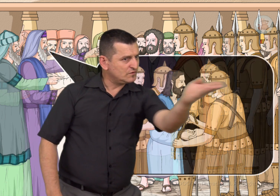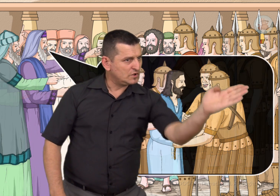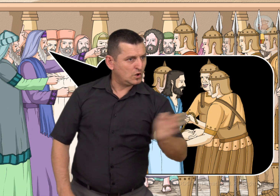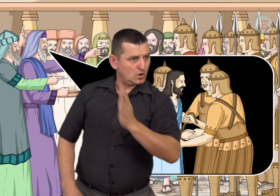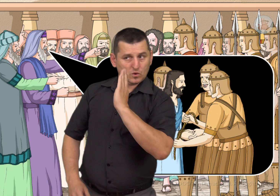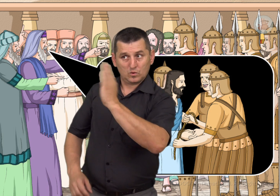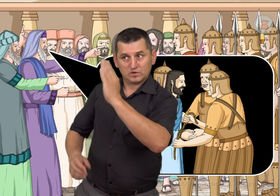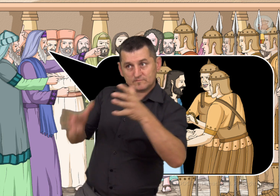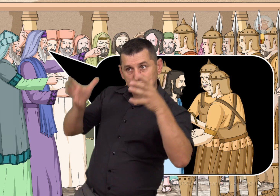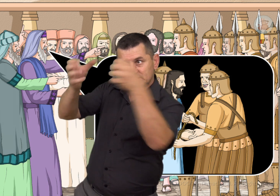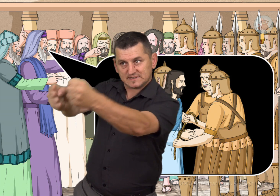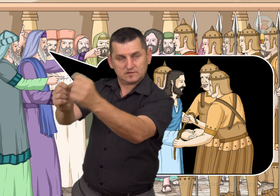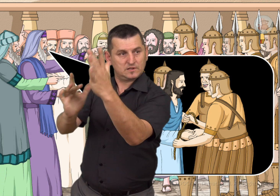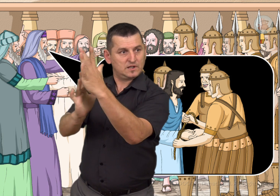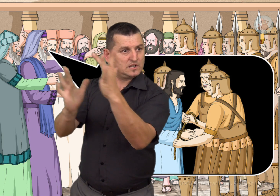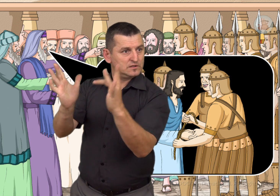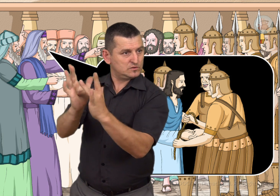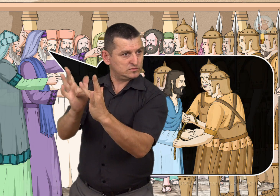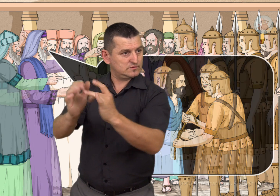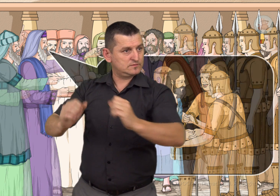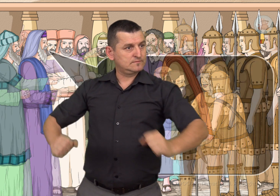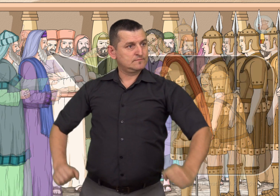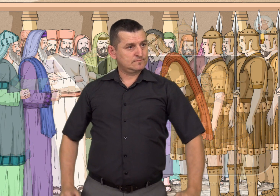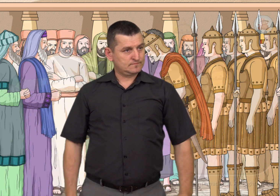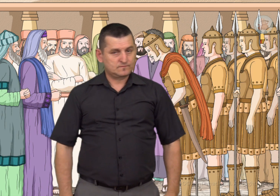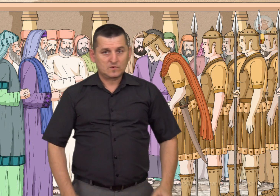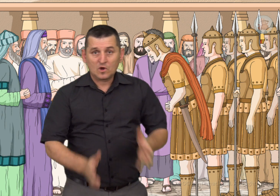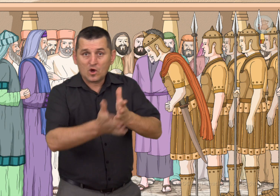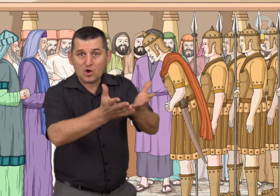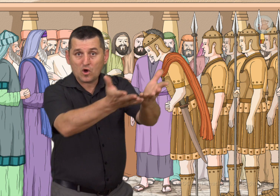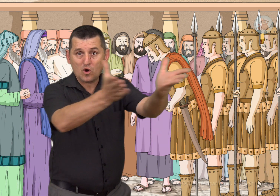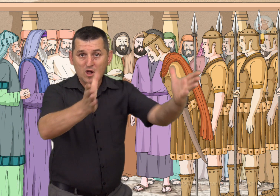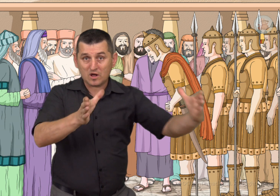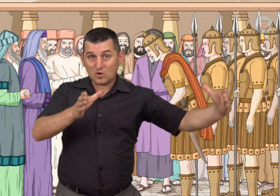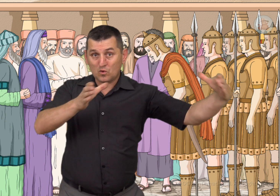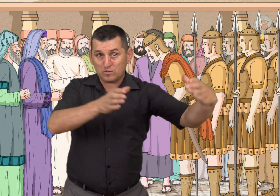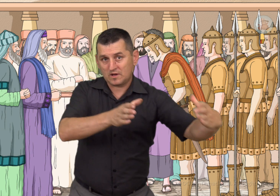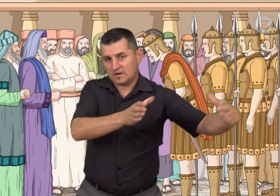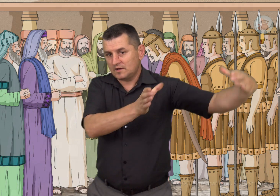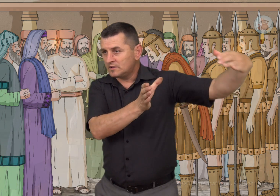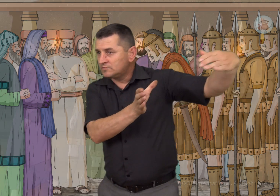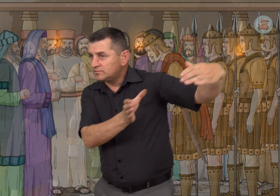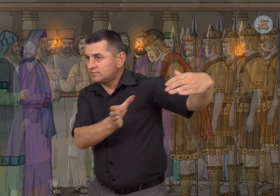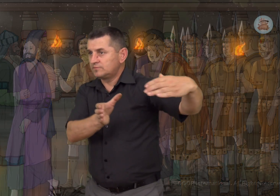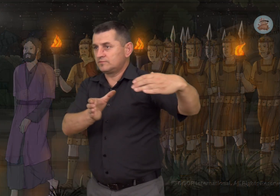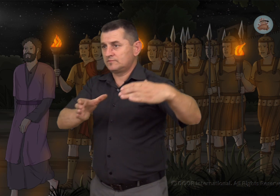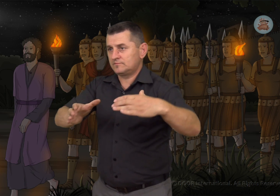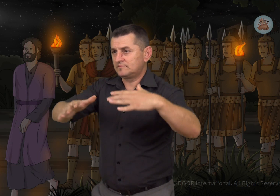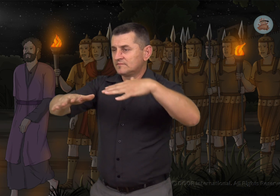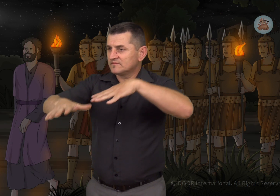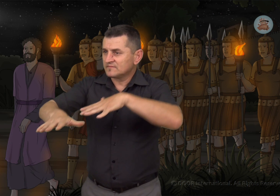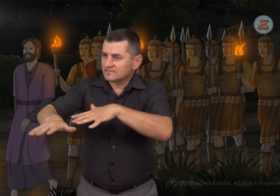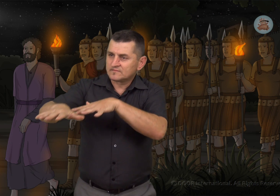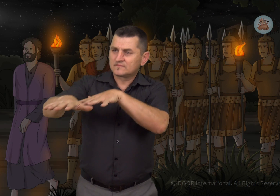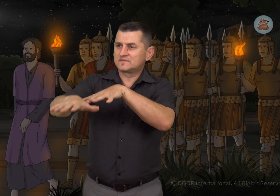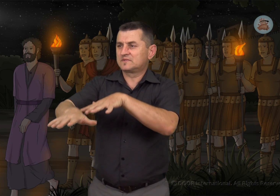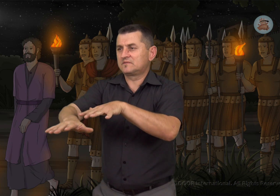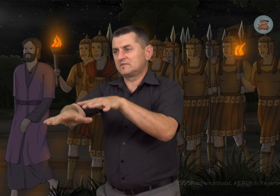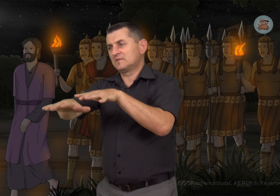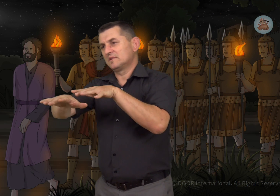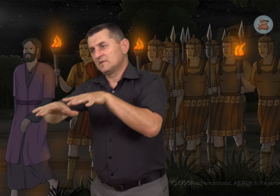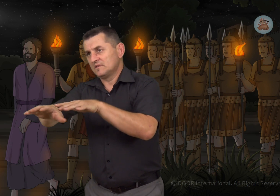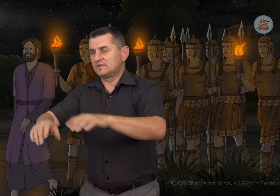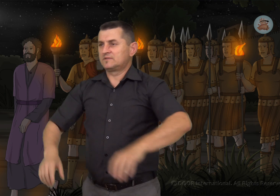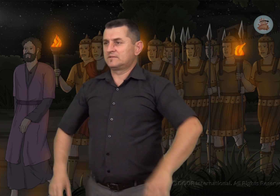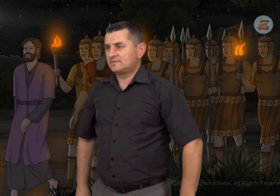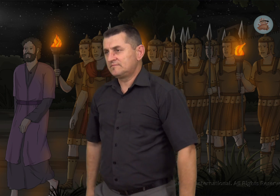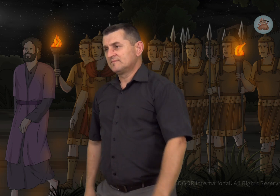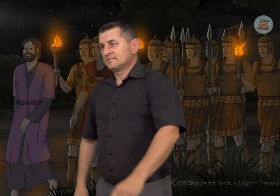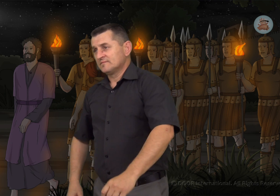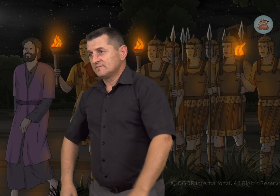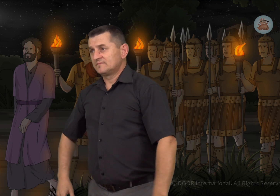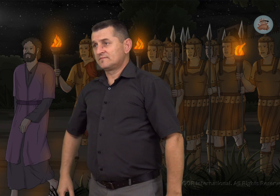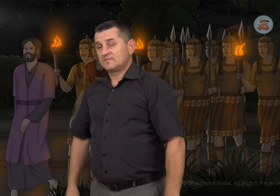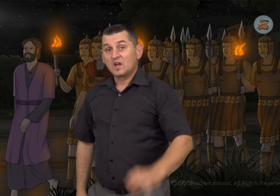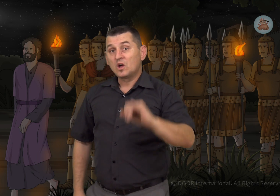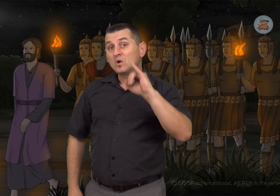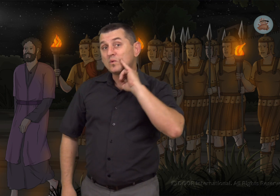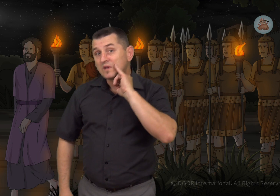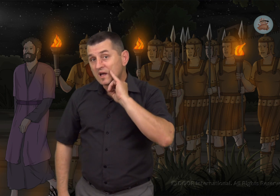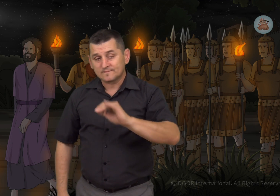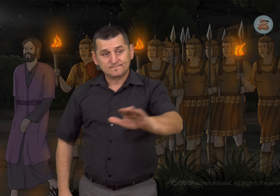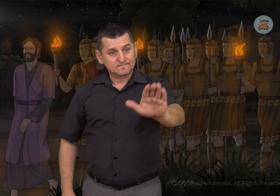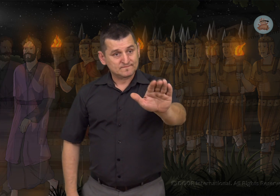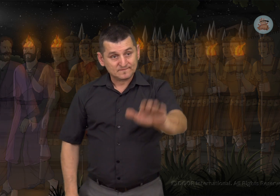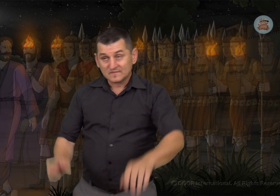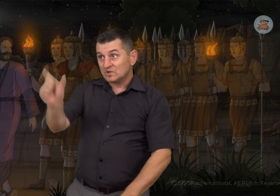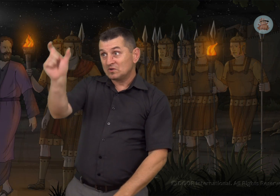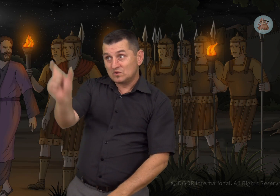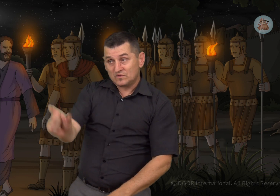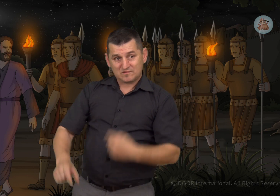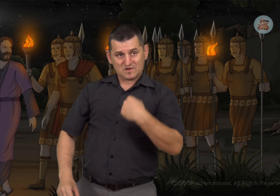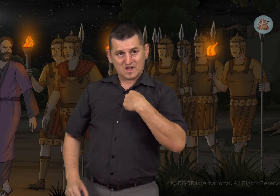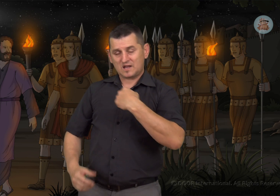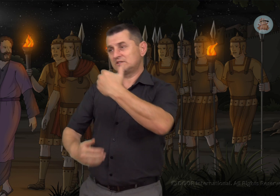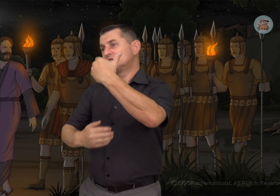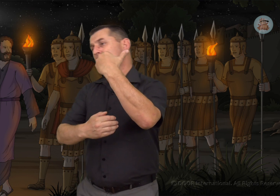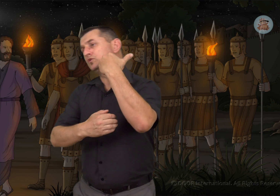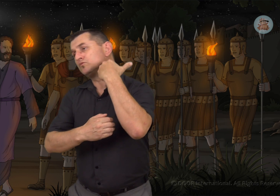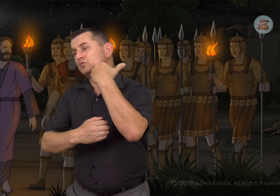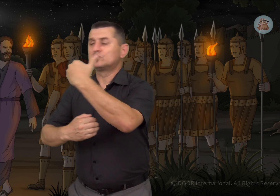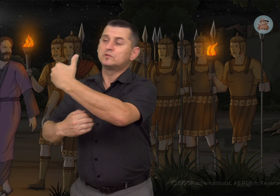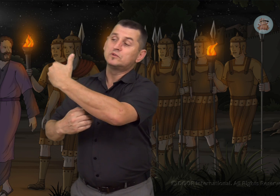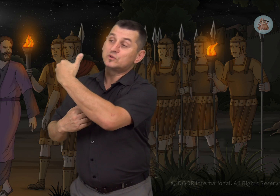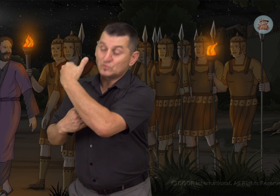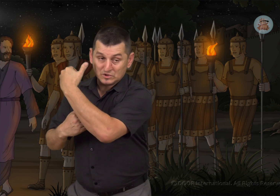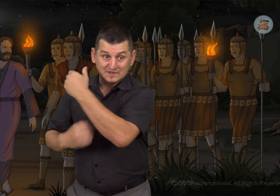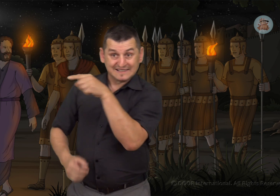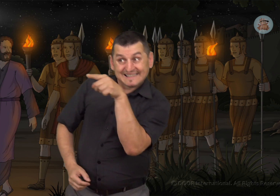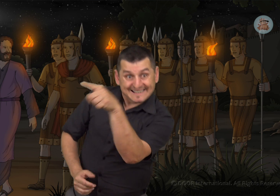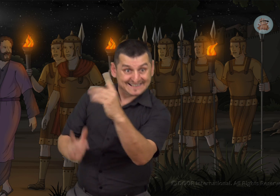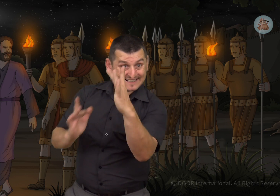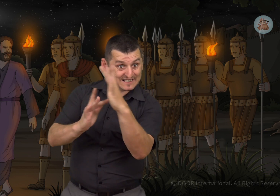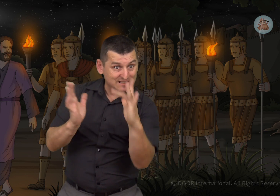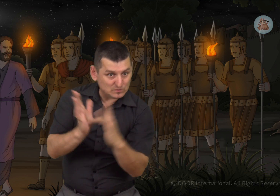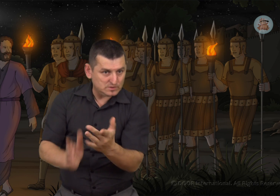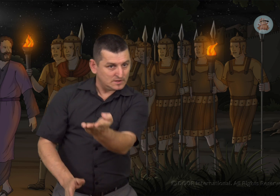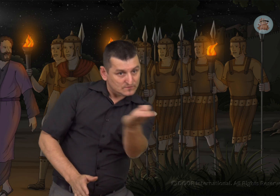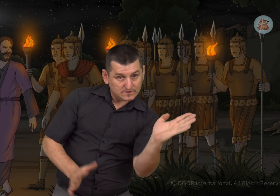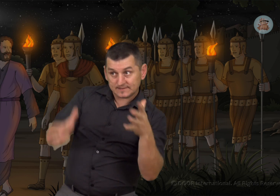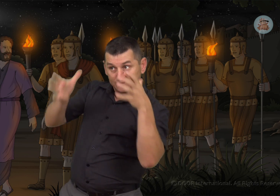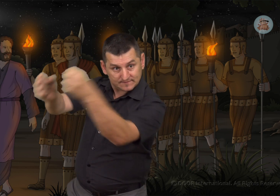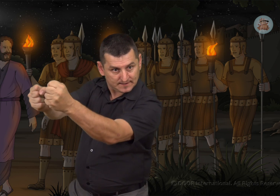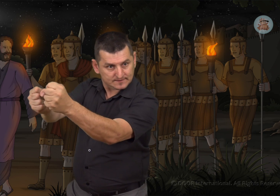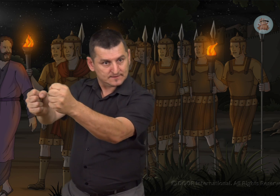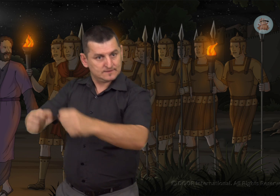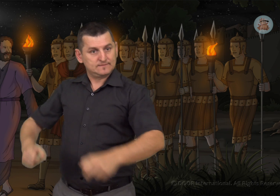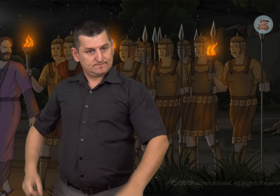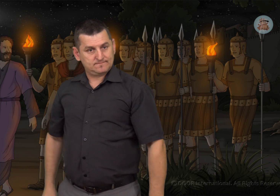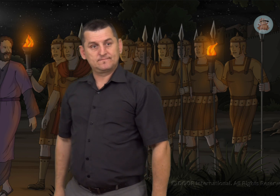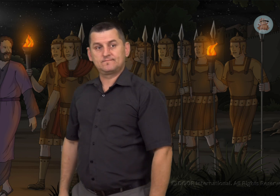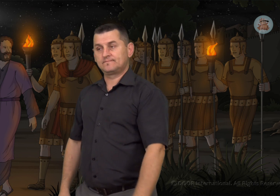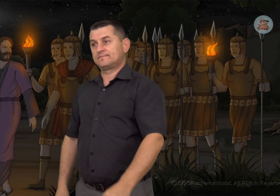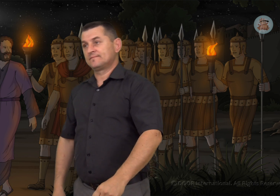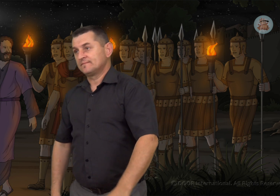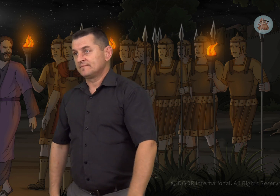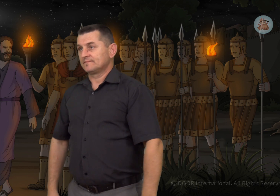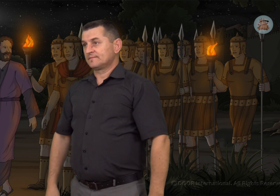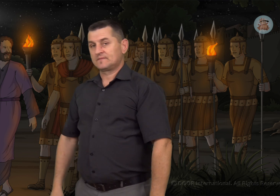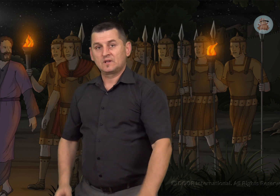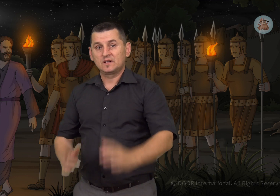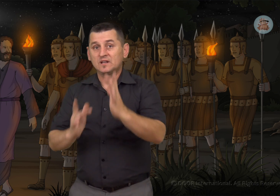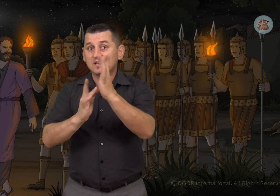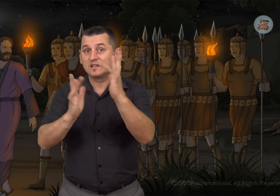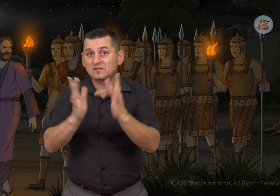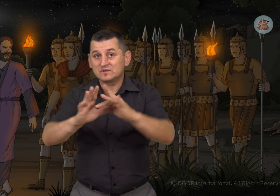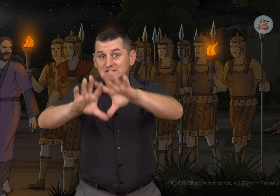Now the betrayer had arranged a signal with them: “The One I kiss is the man;